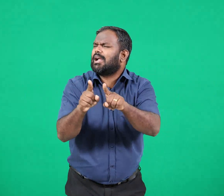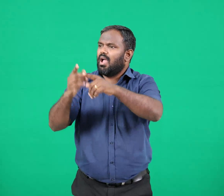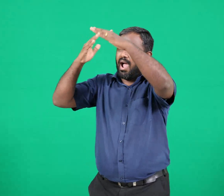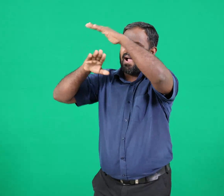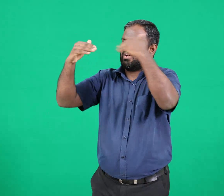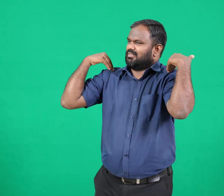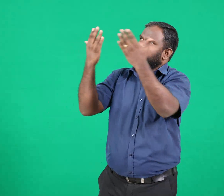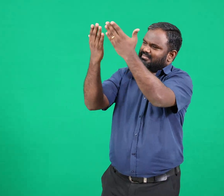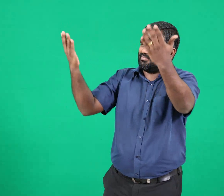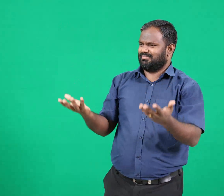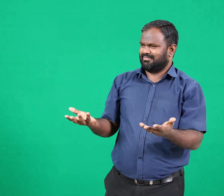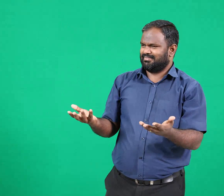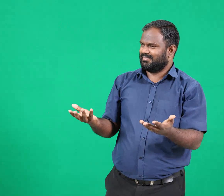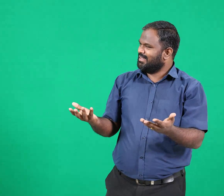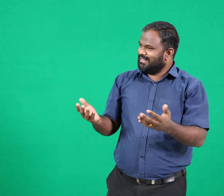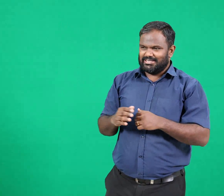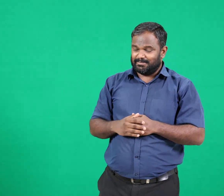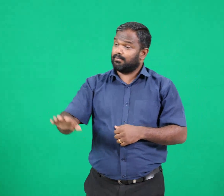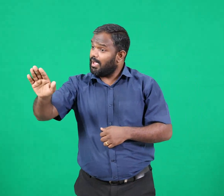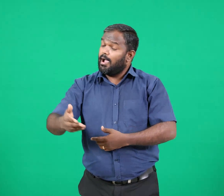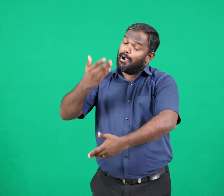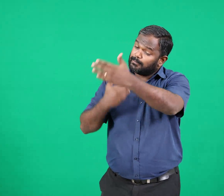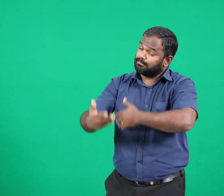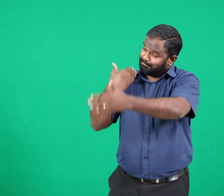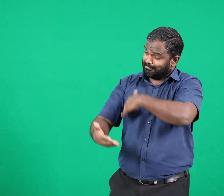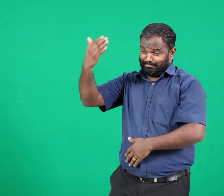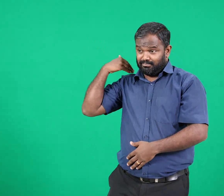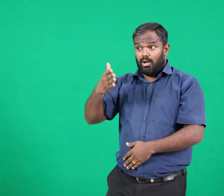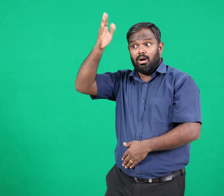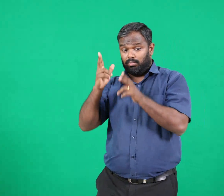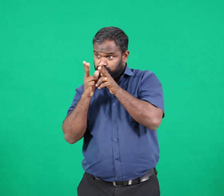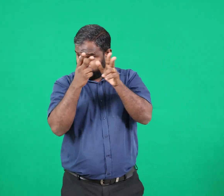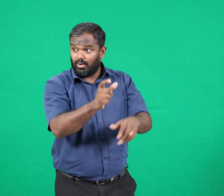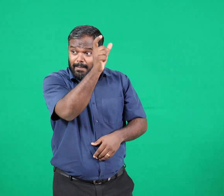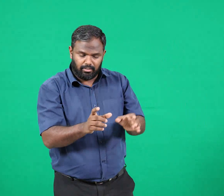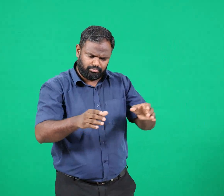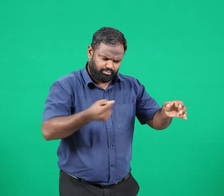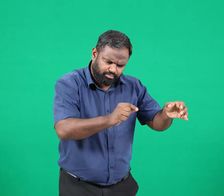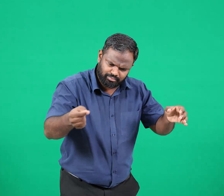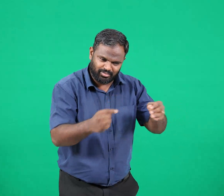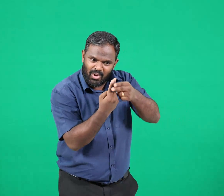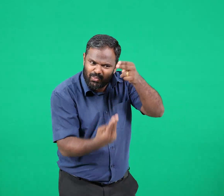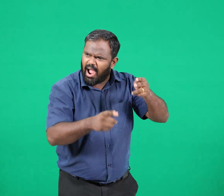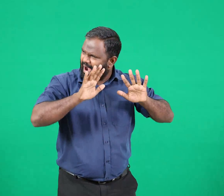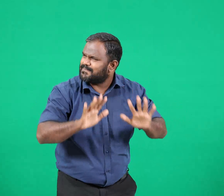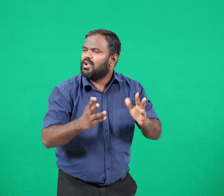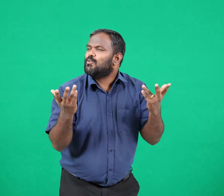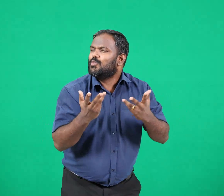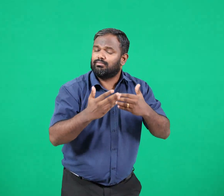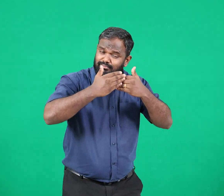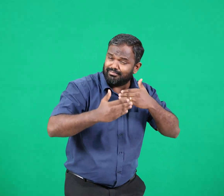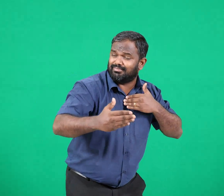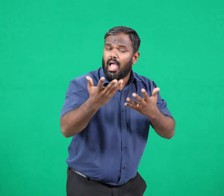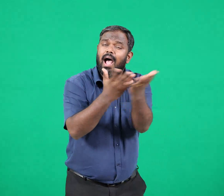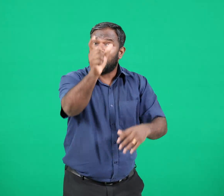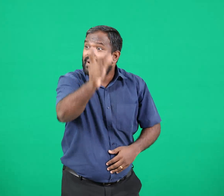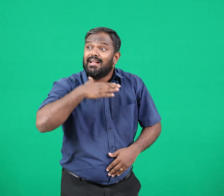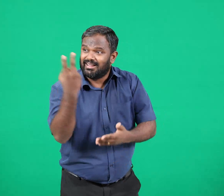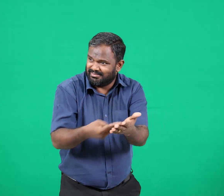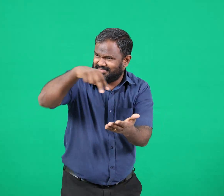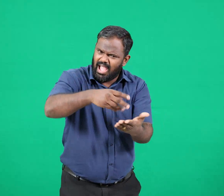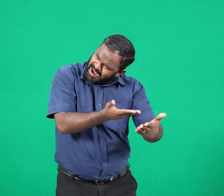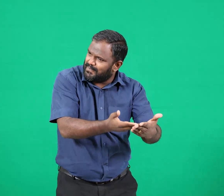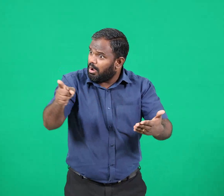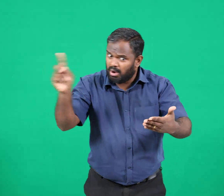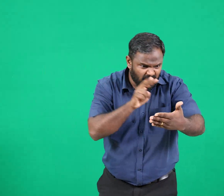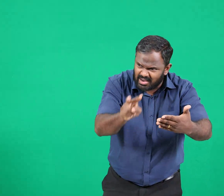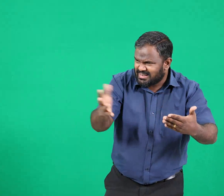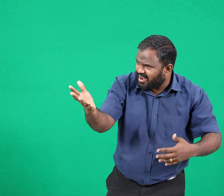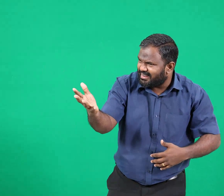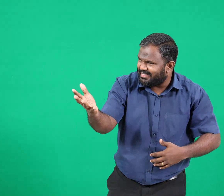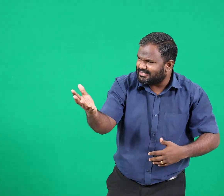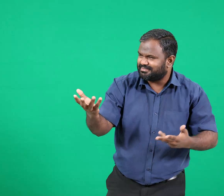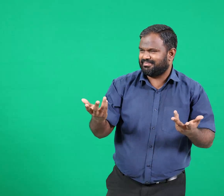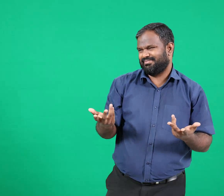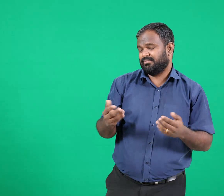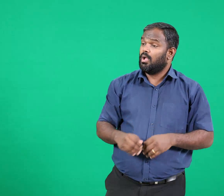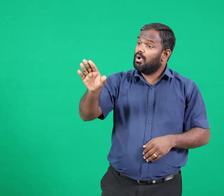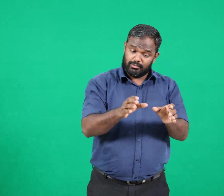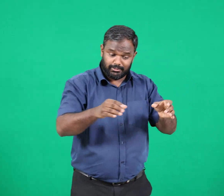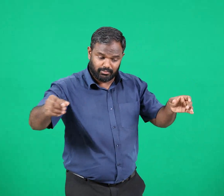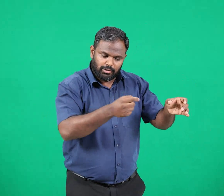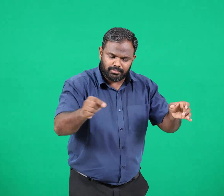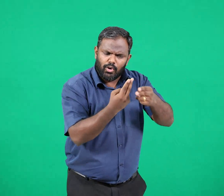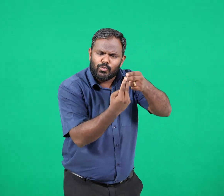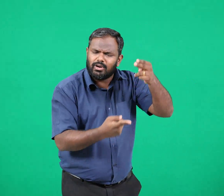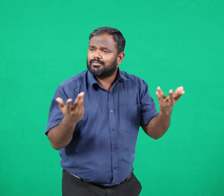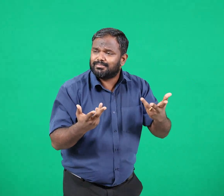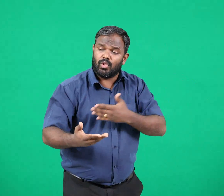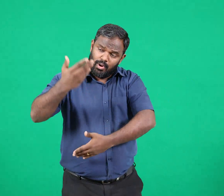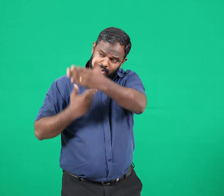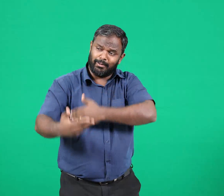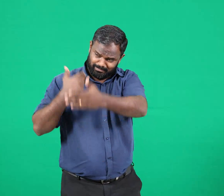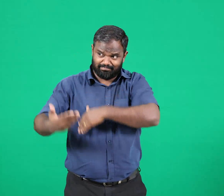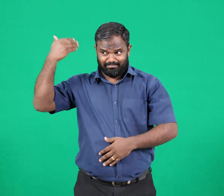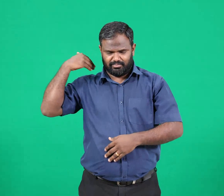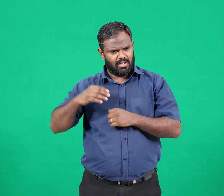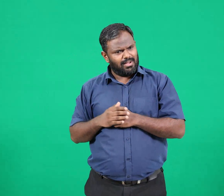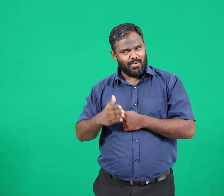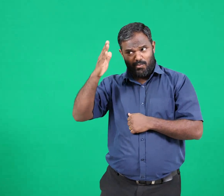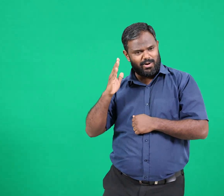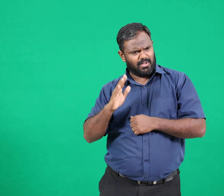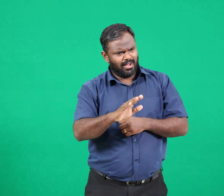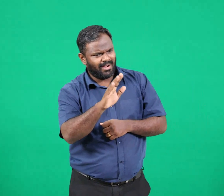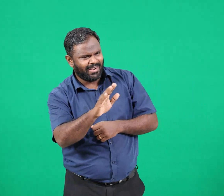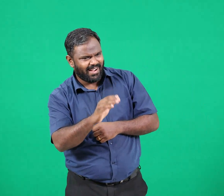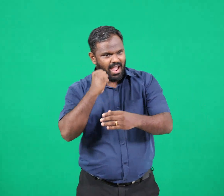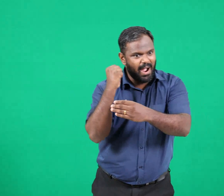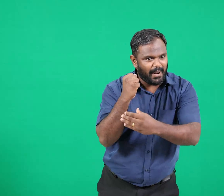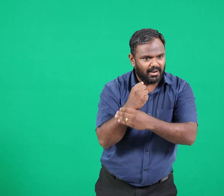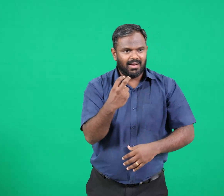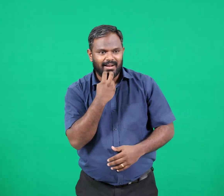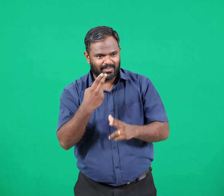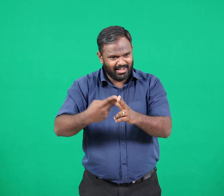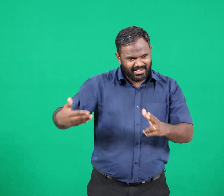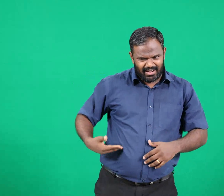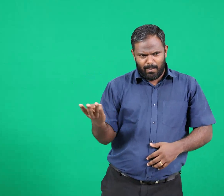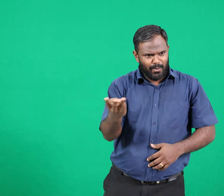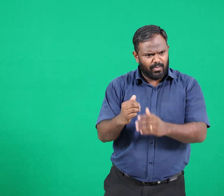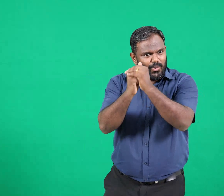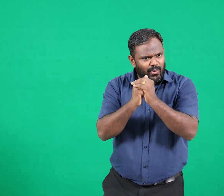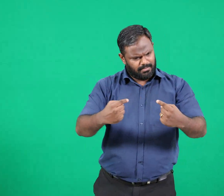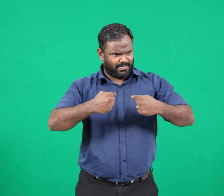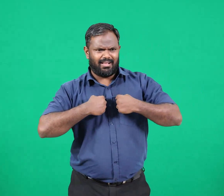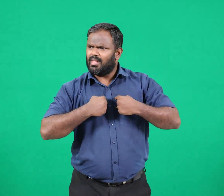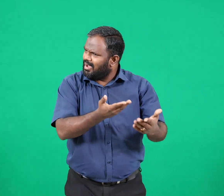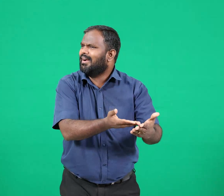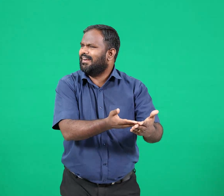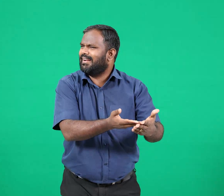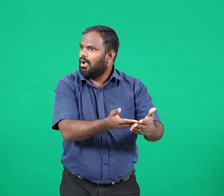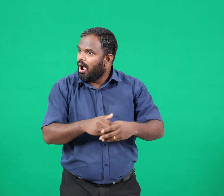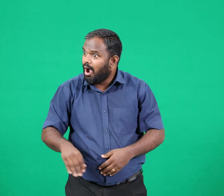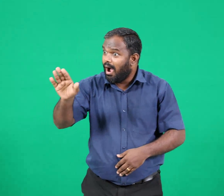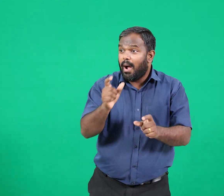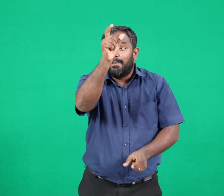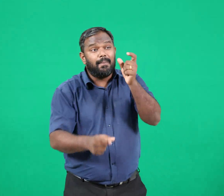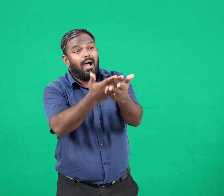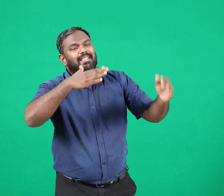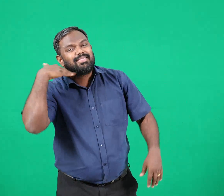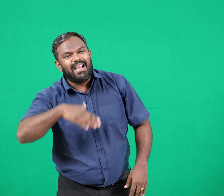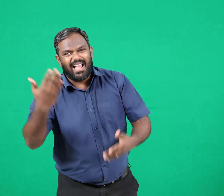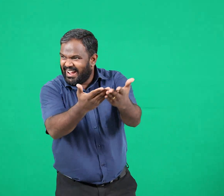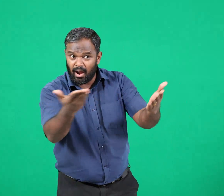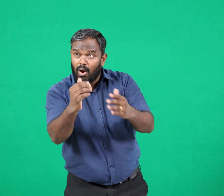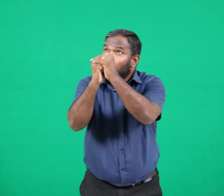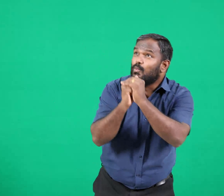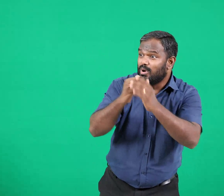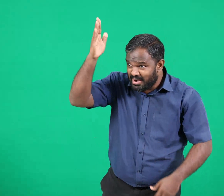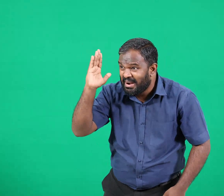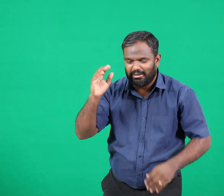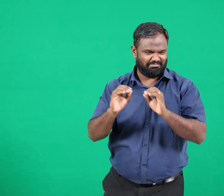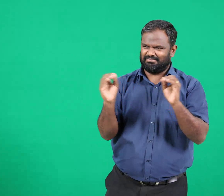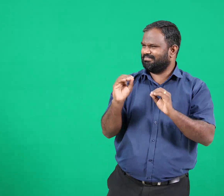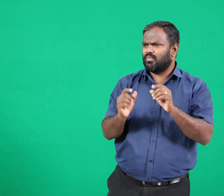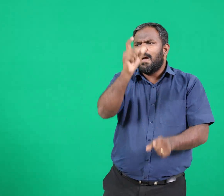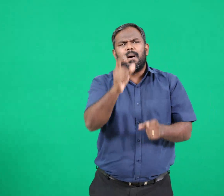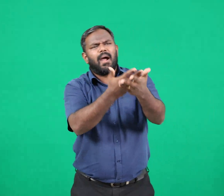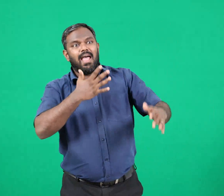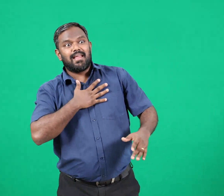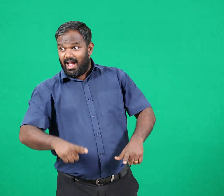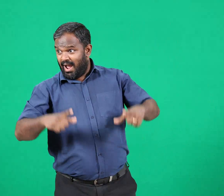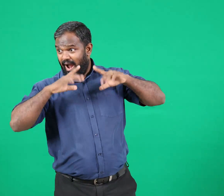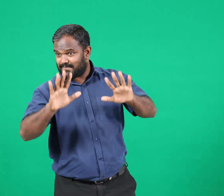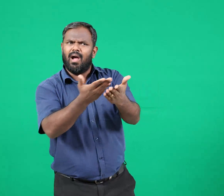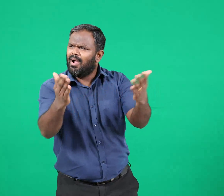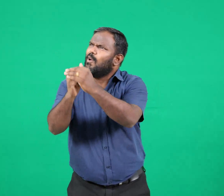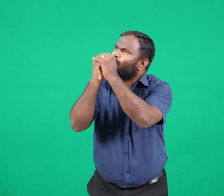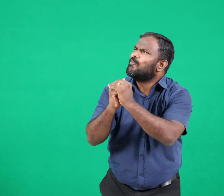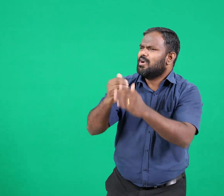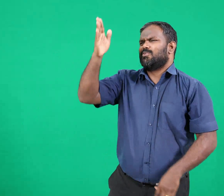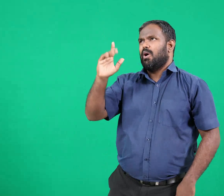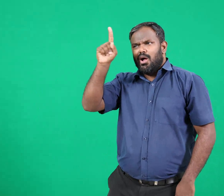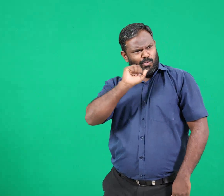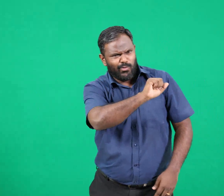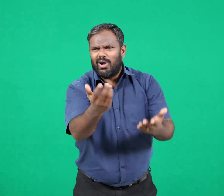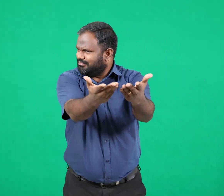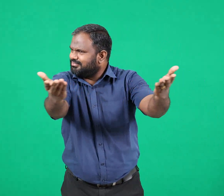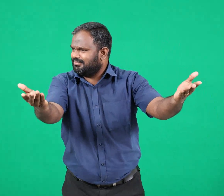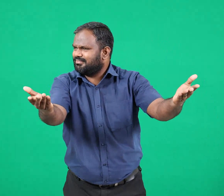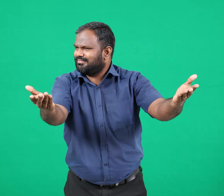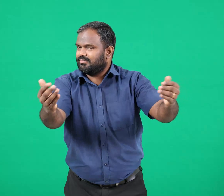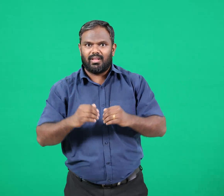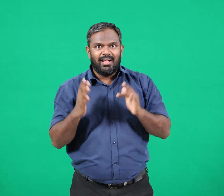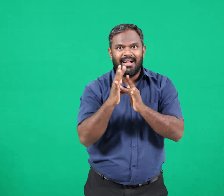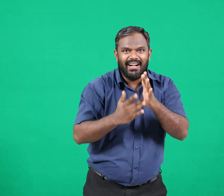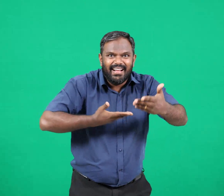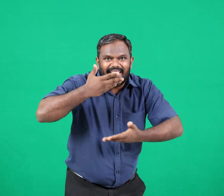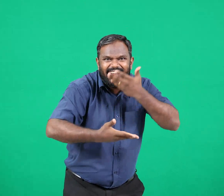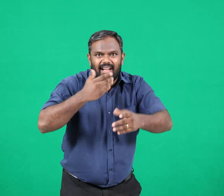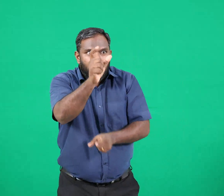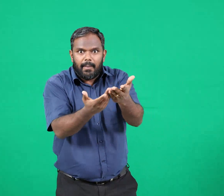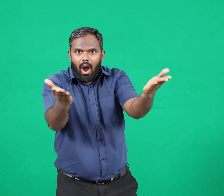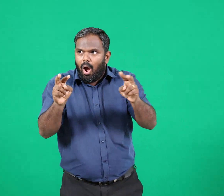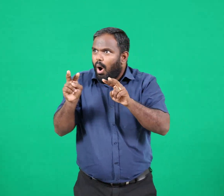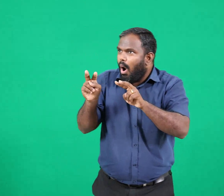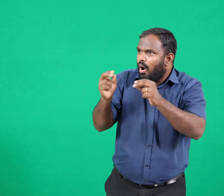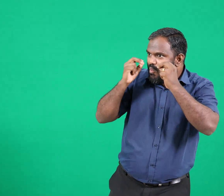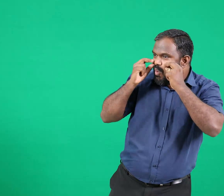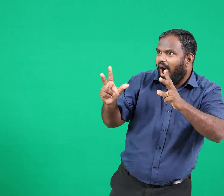Instead, they will be like the angels in heaven. But concerning the resurrection of the dead, have you not read what God said to you: ' I am the God of Abraham, the God of Isaac, and the God of Jacob '? He is not the God of the dead, but of the living."